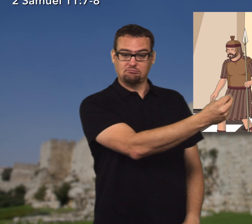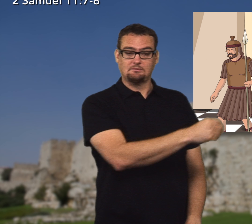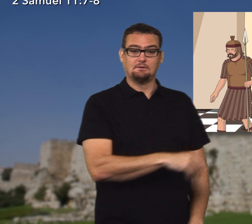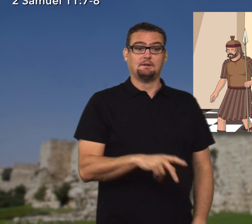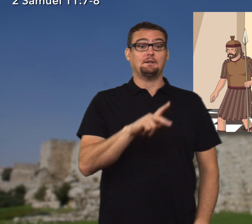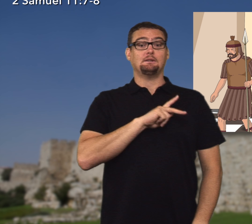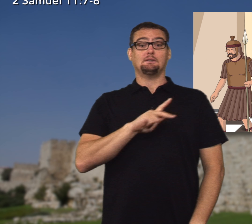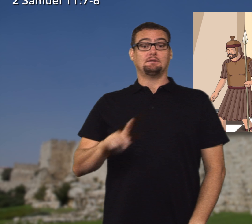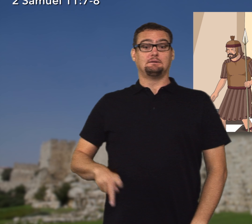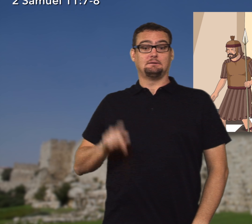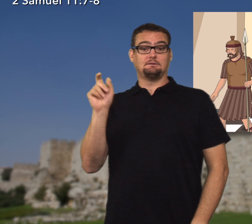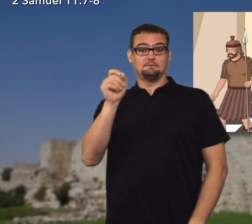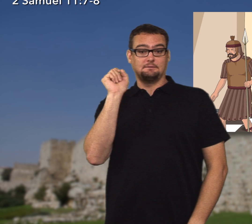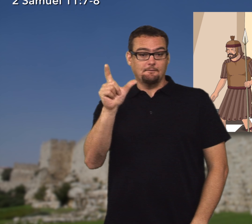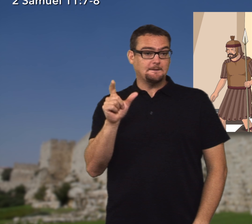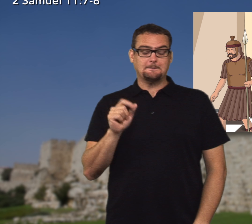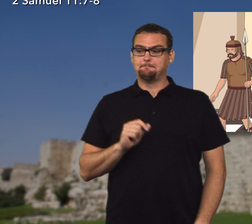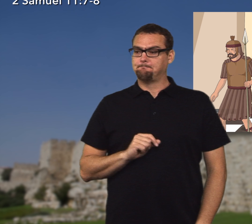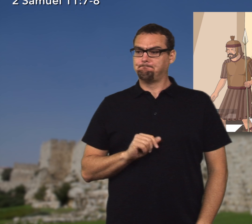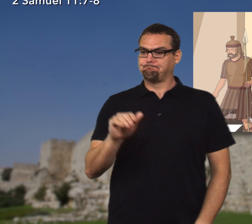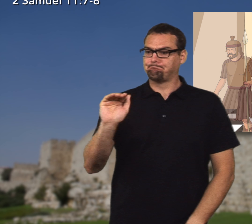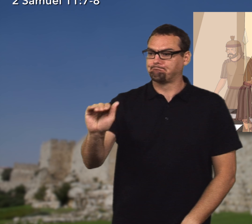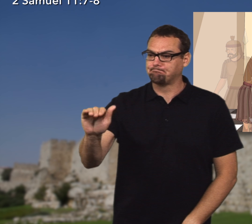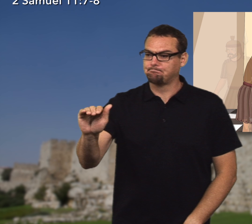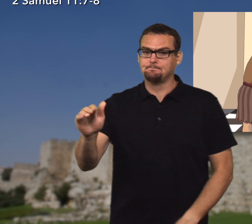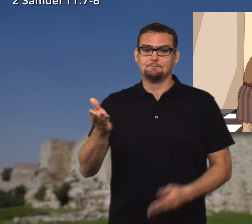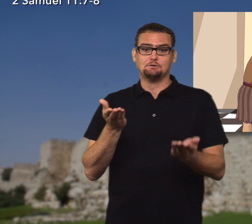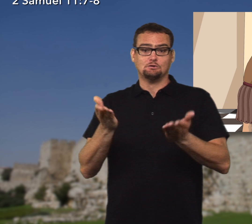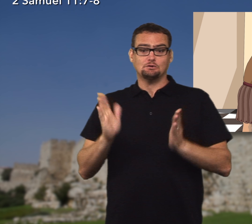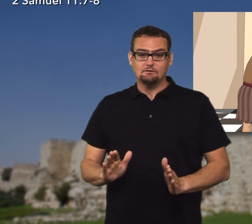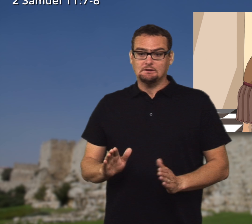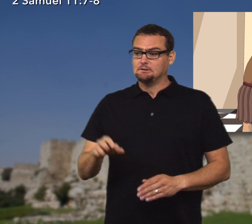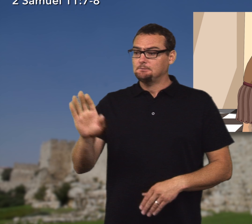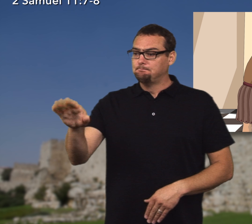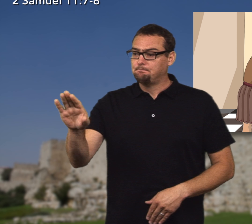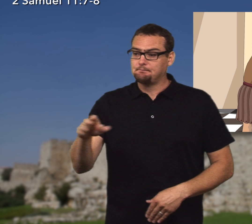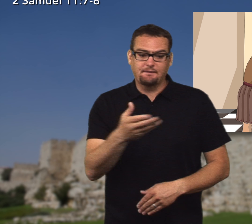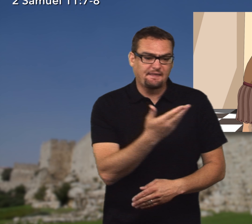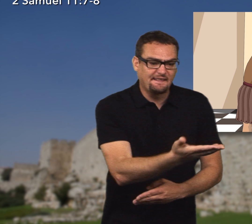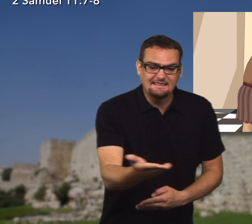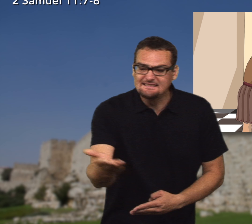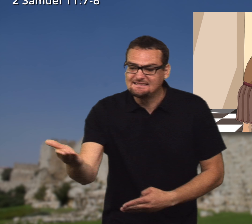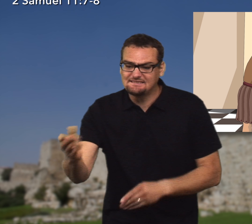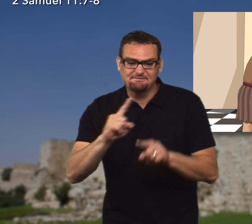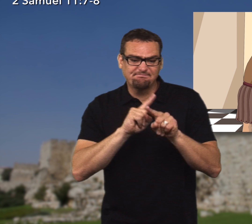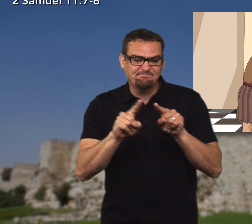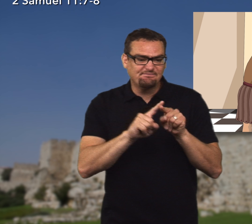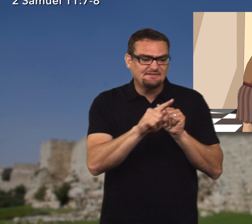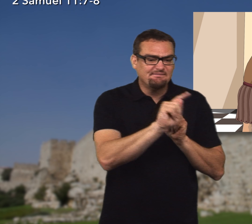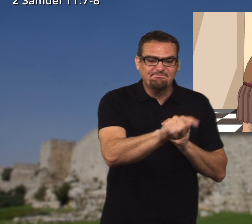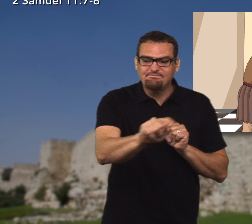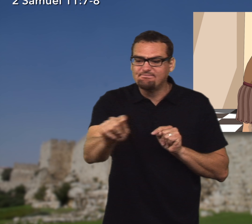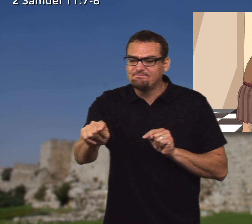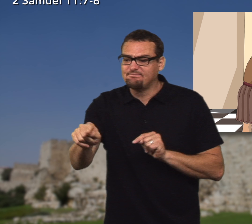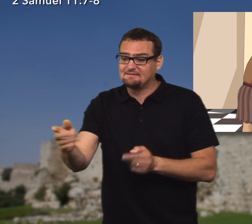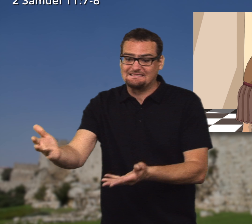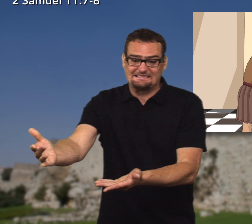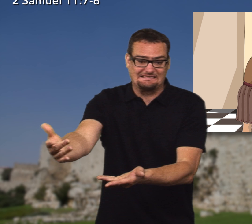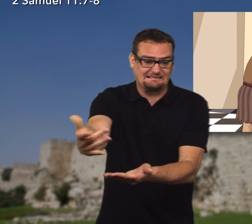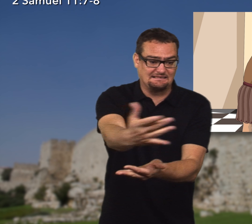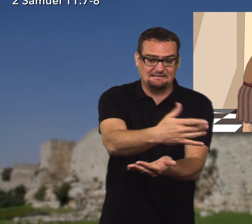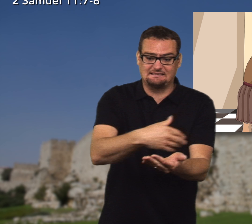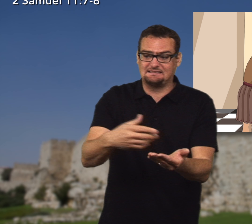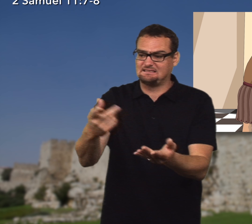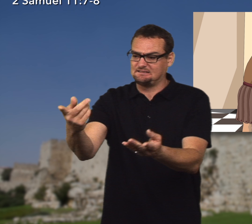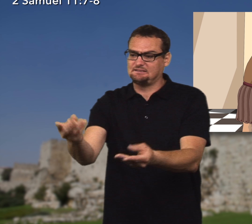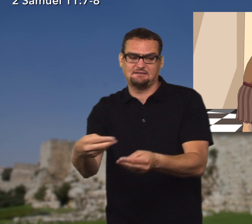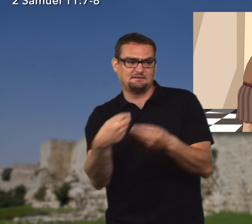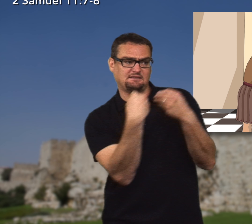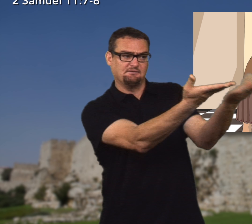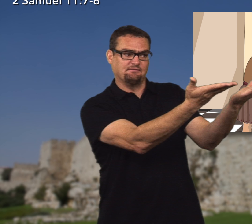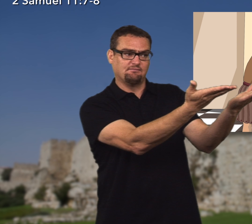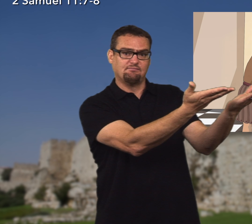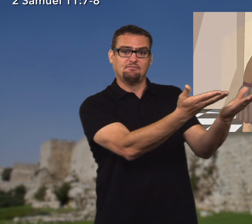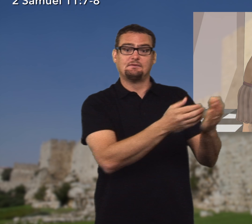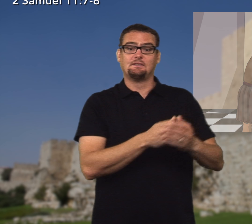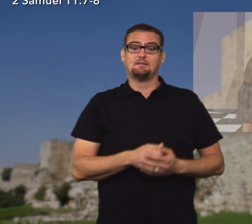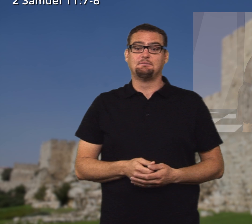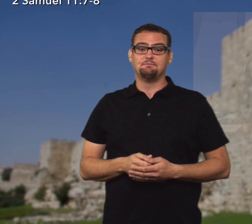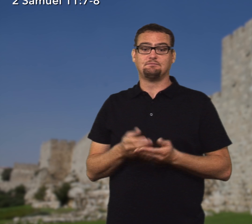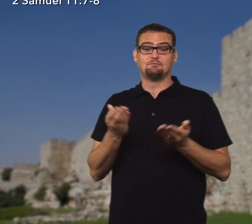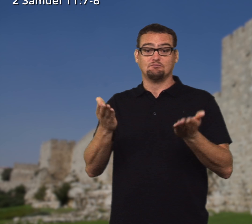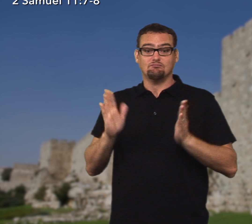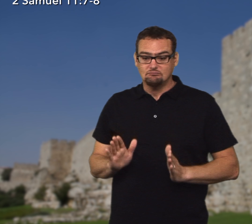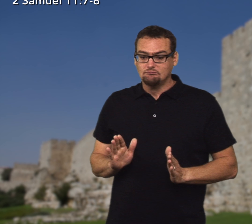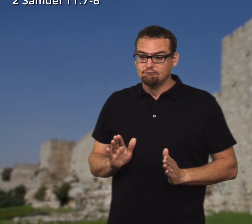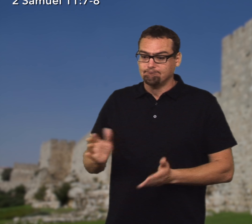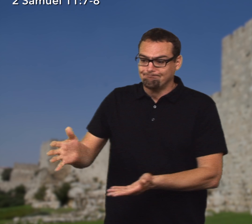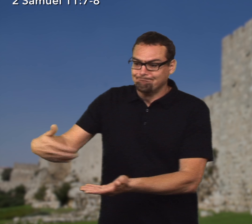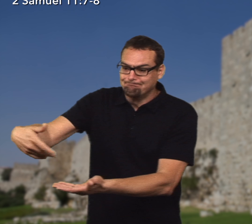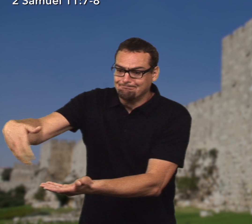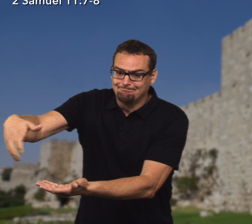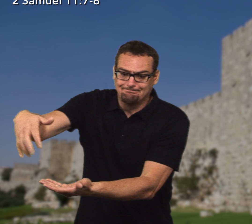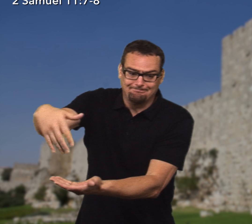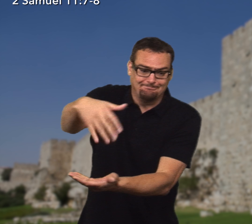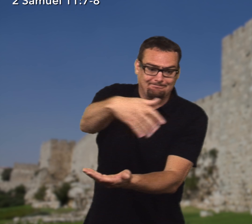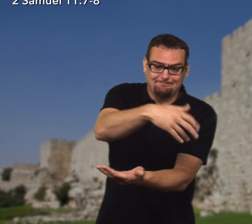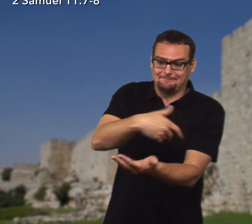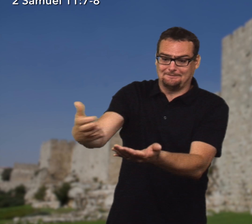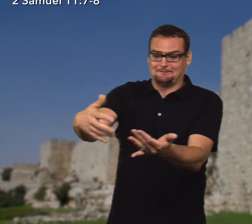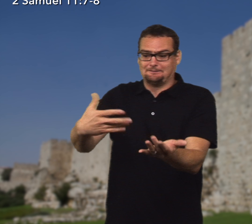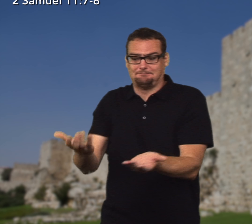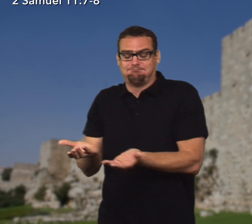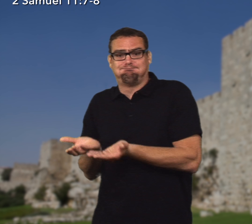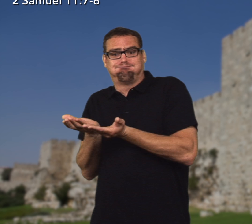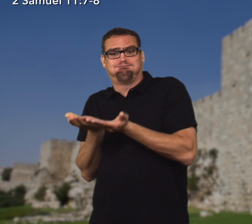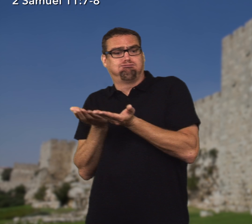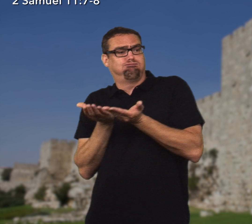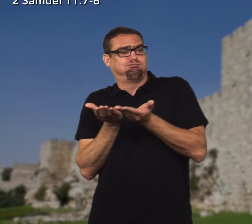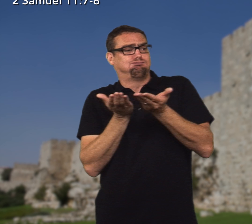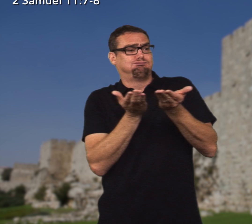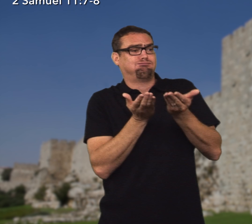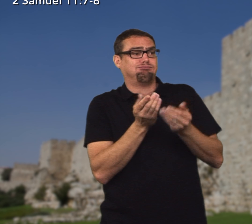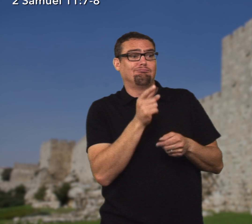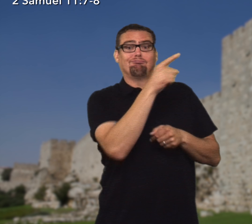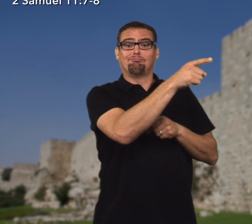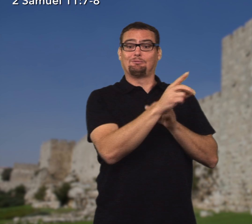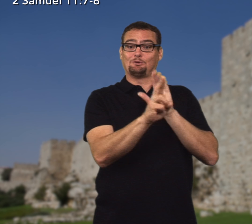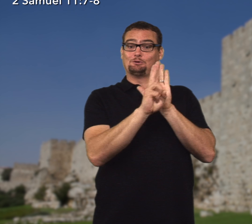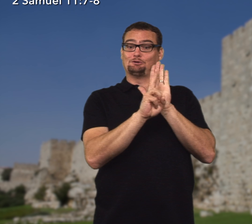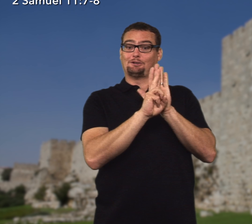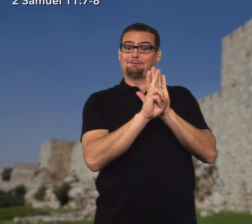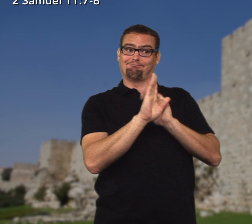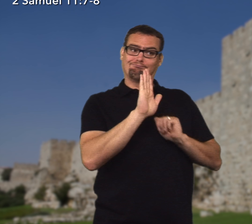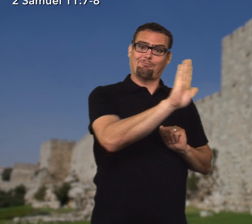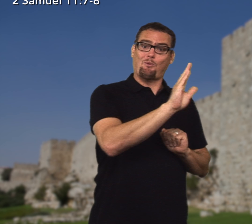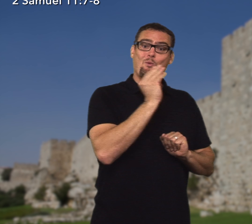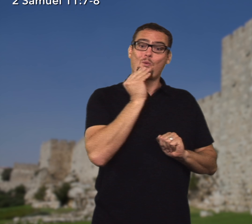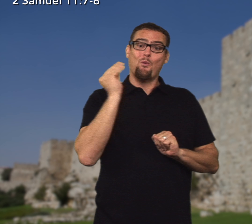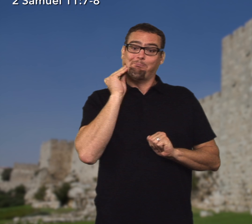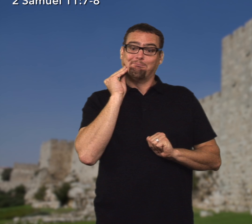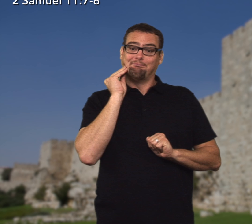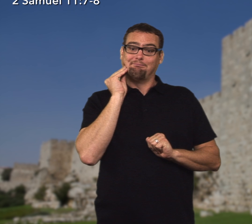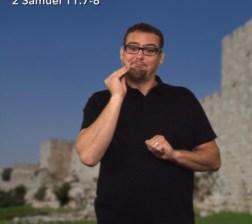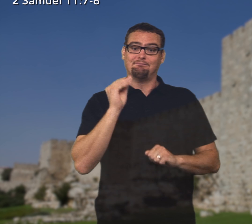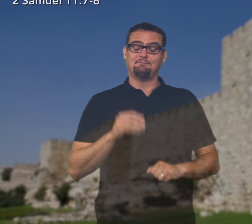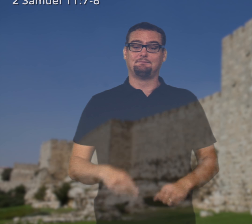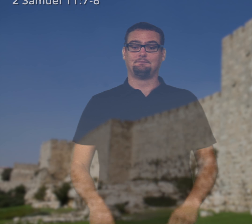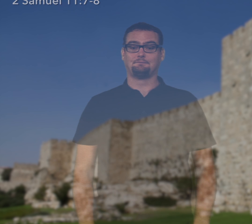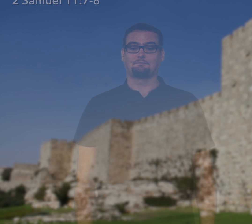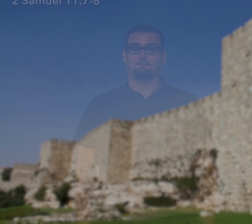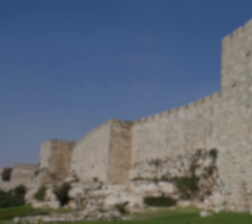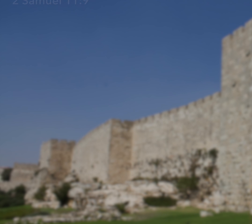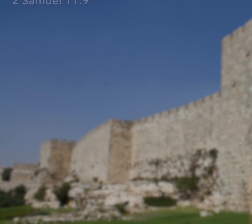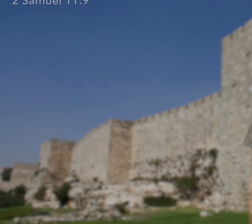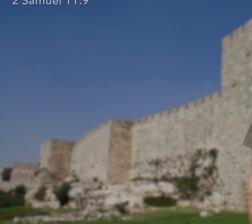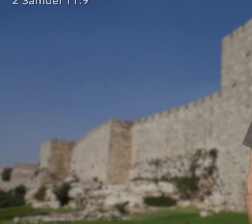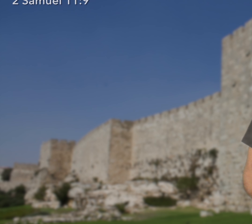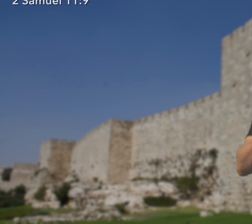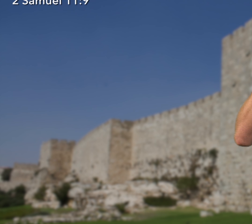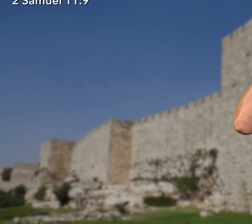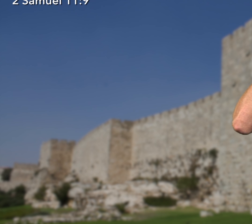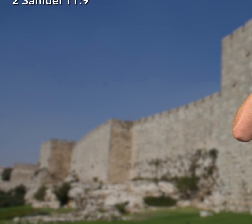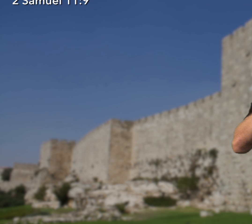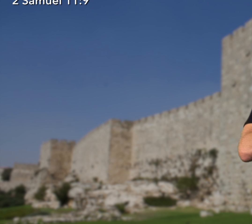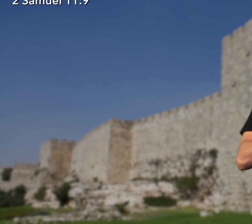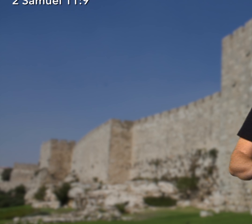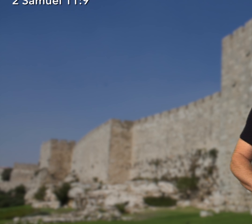So Uriah left the palace, and a gift from the king followed him.